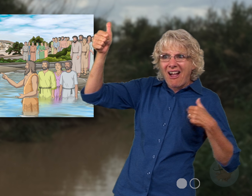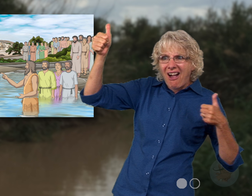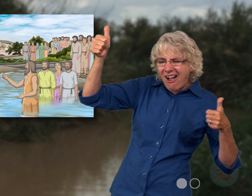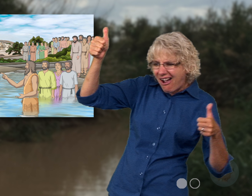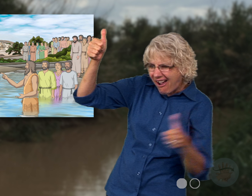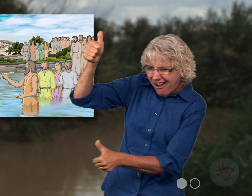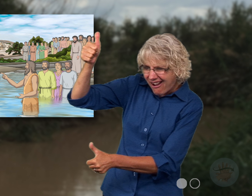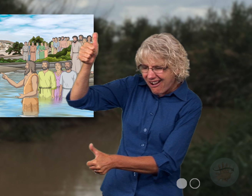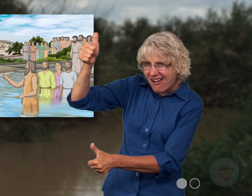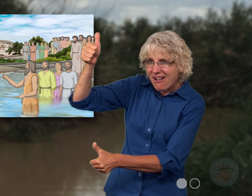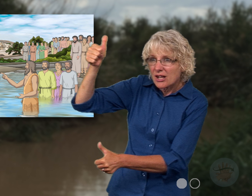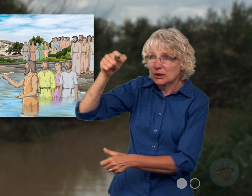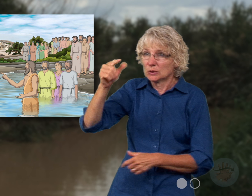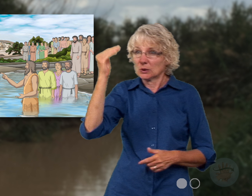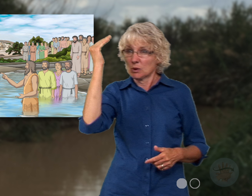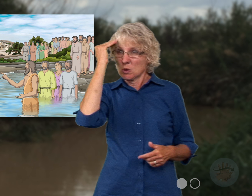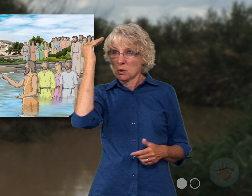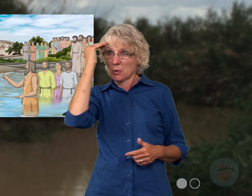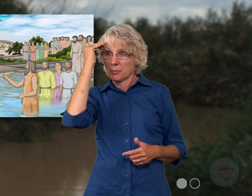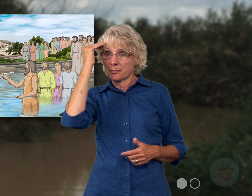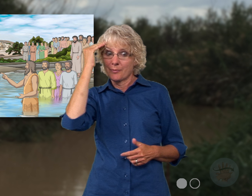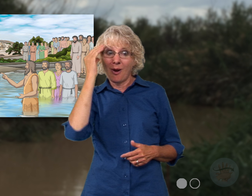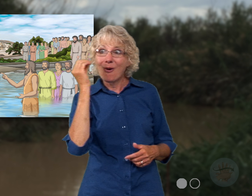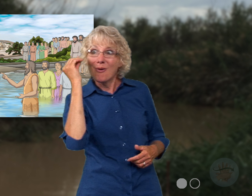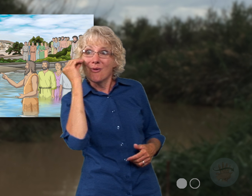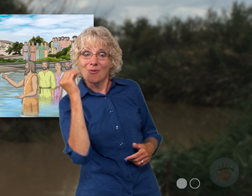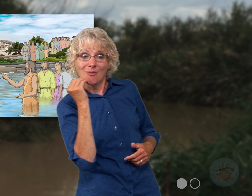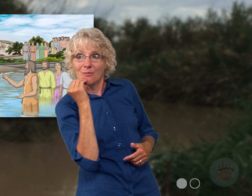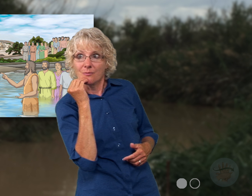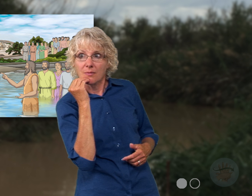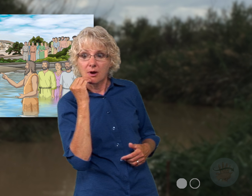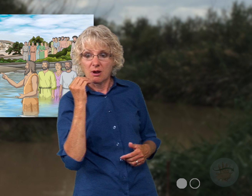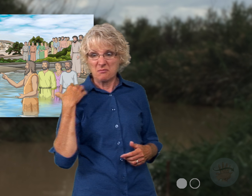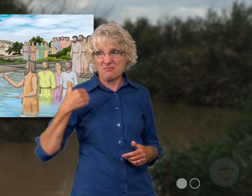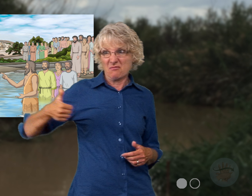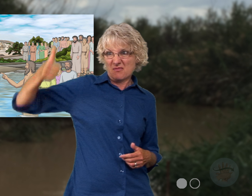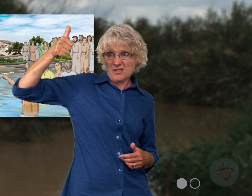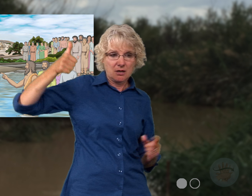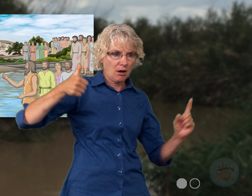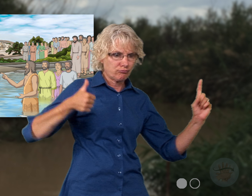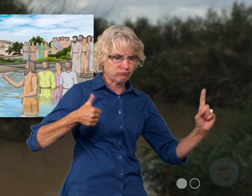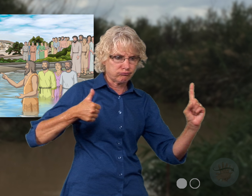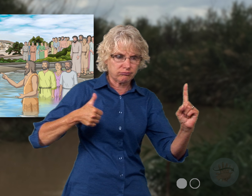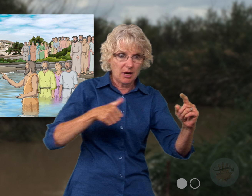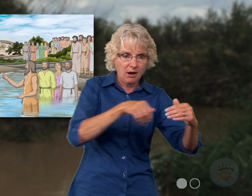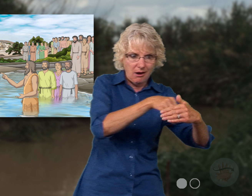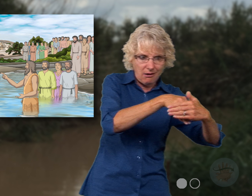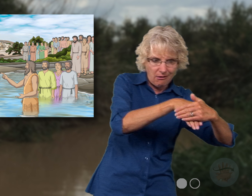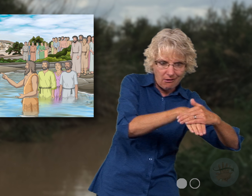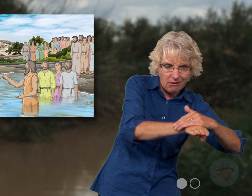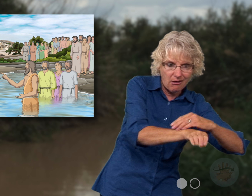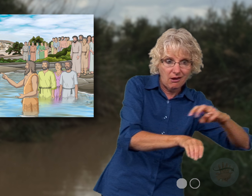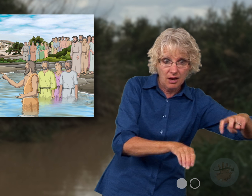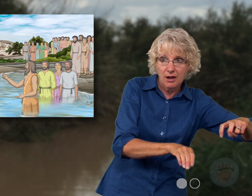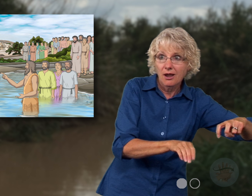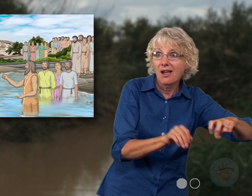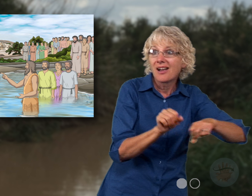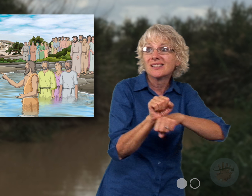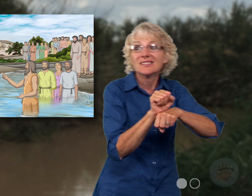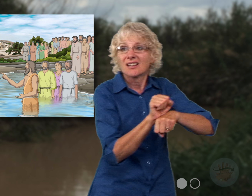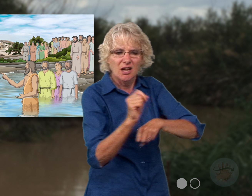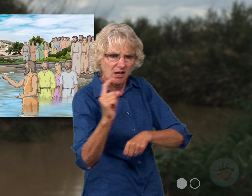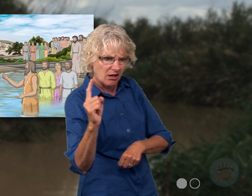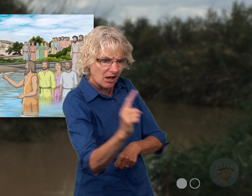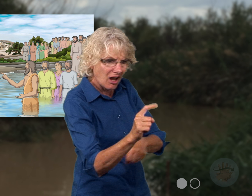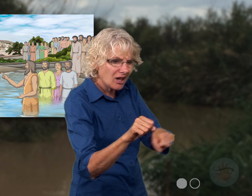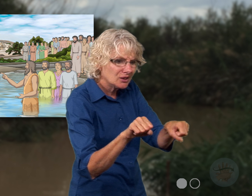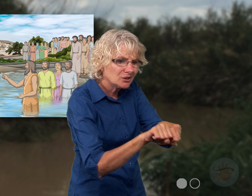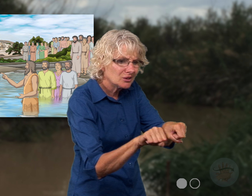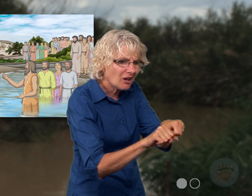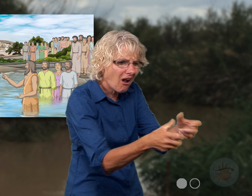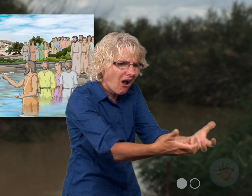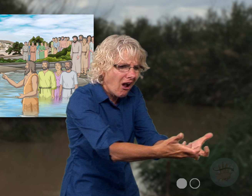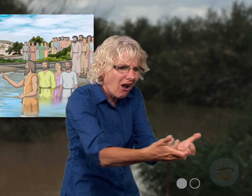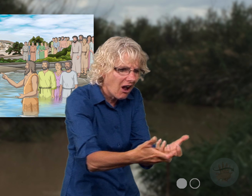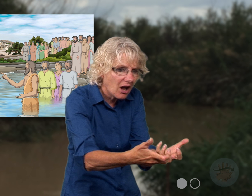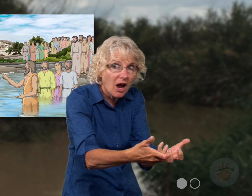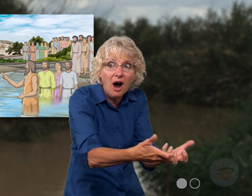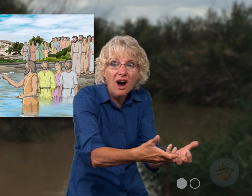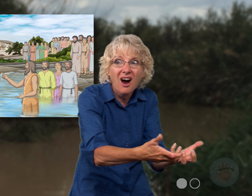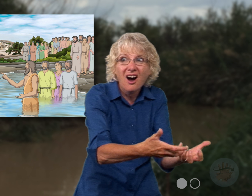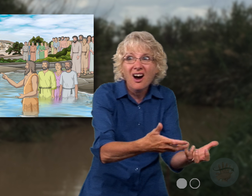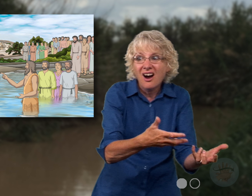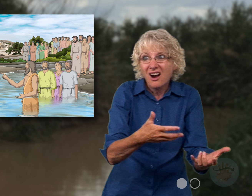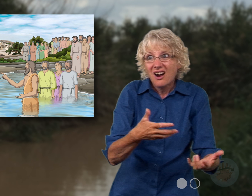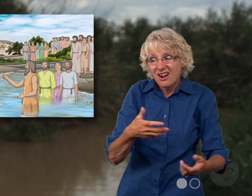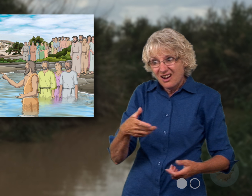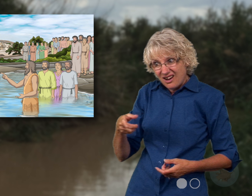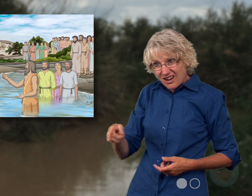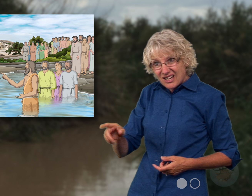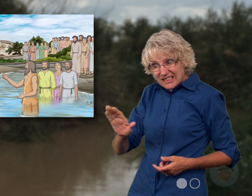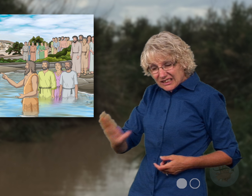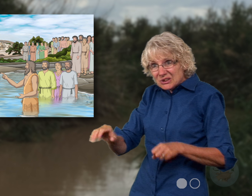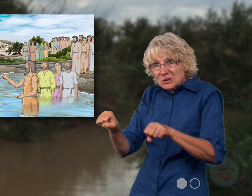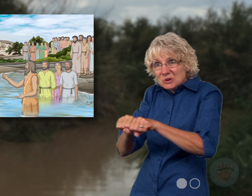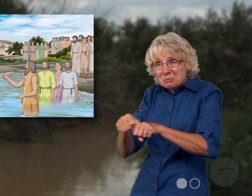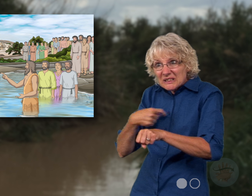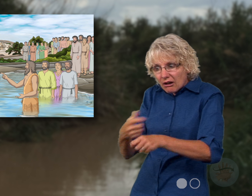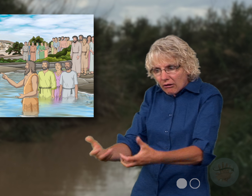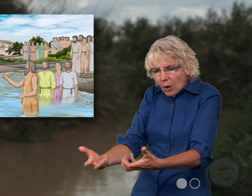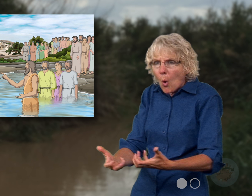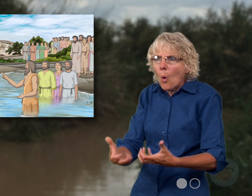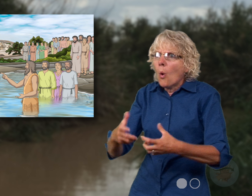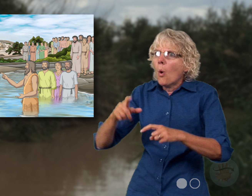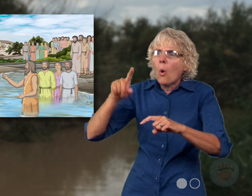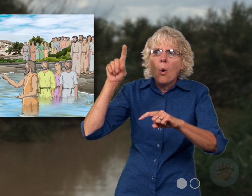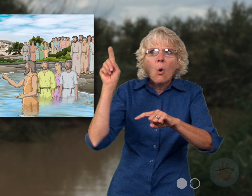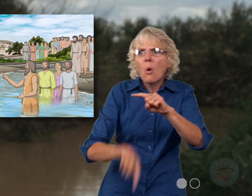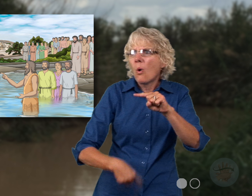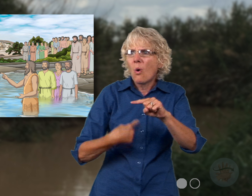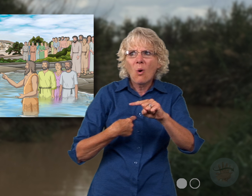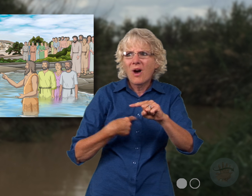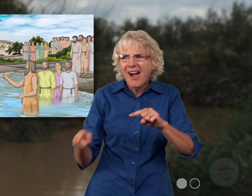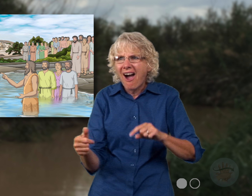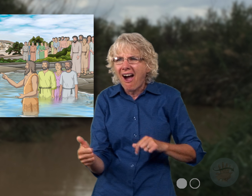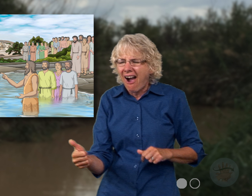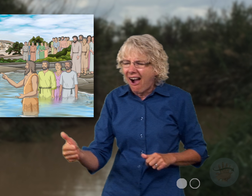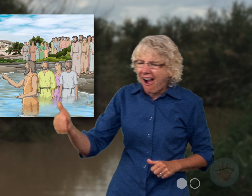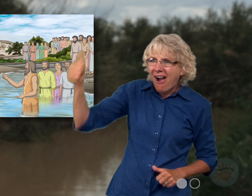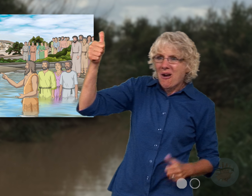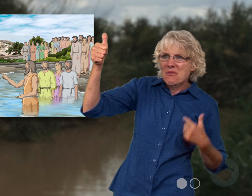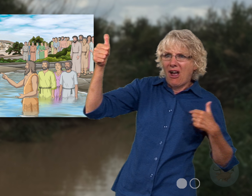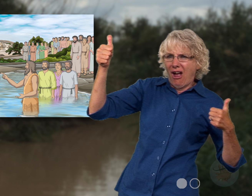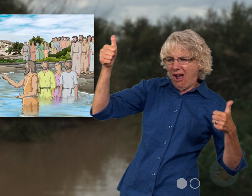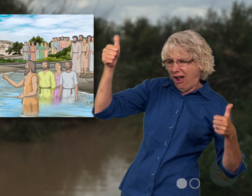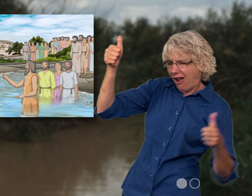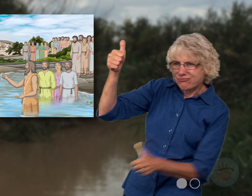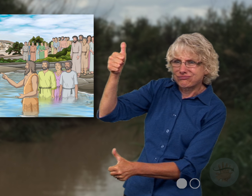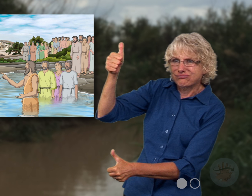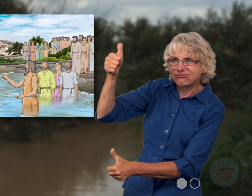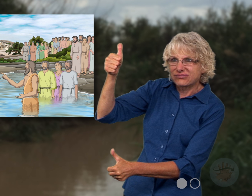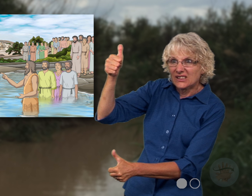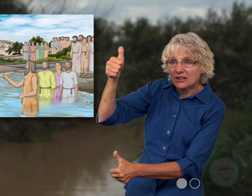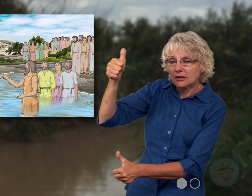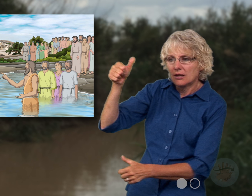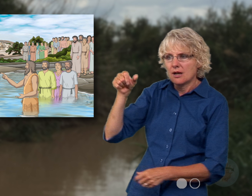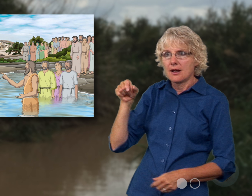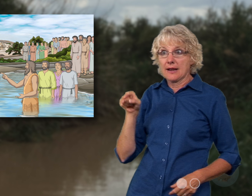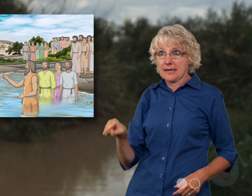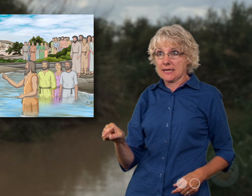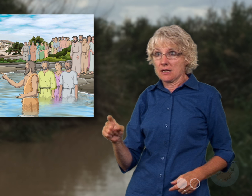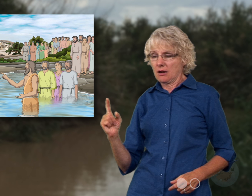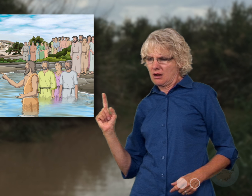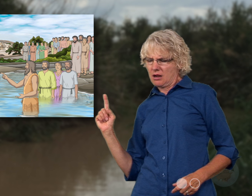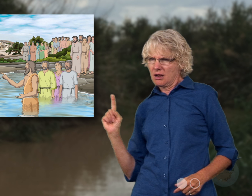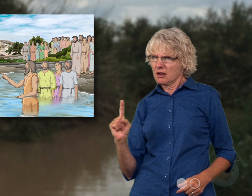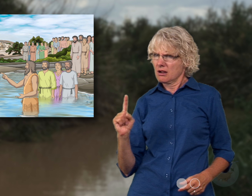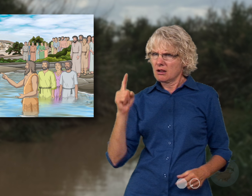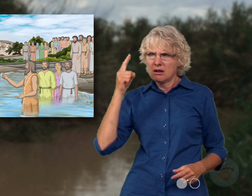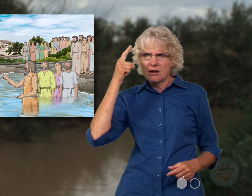He will baptize you with the Holy Spirit and with fire.